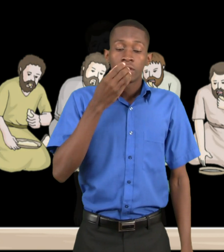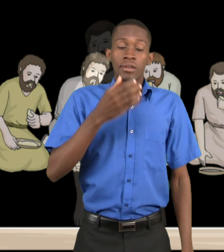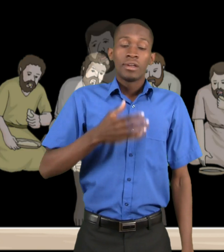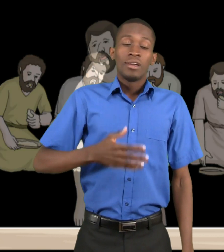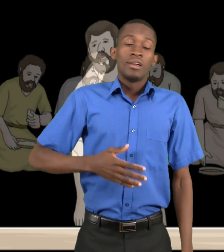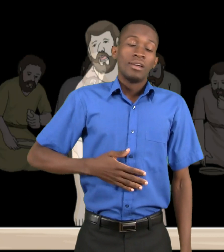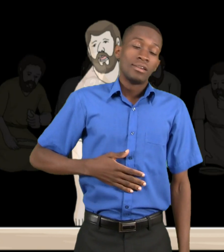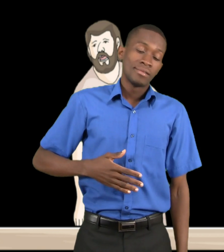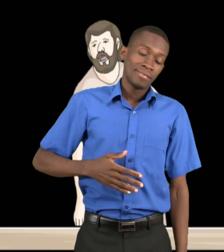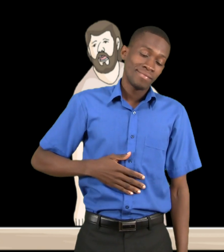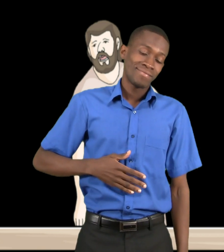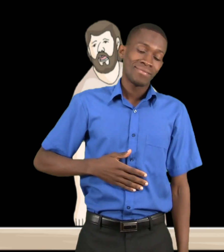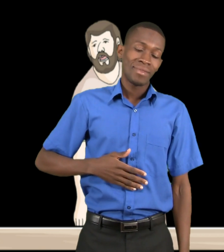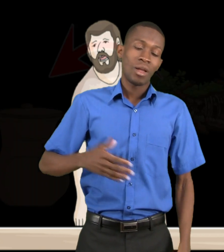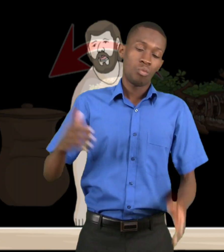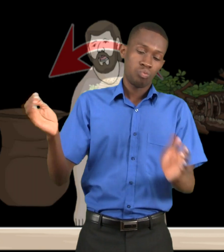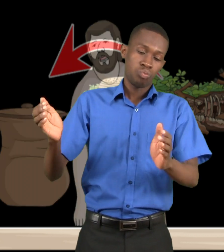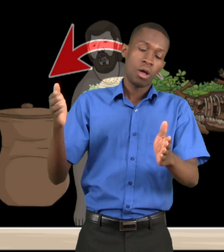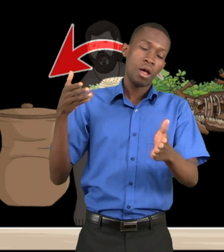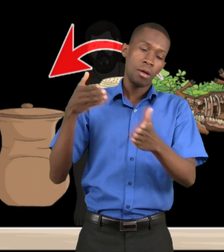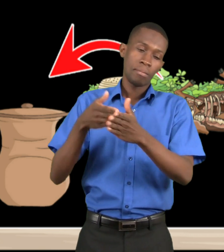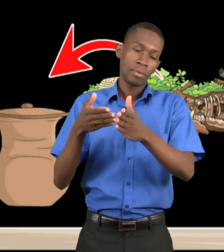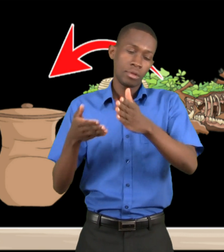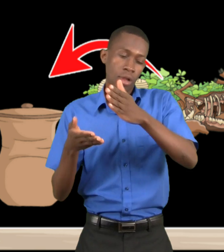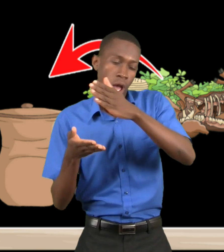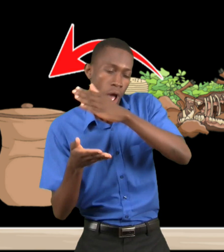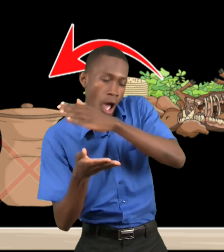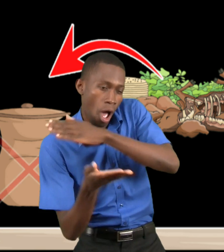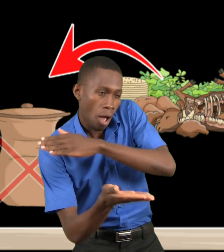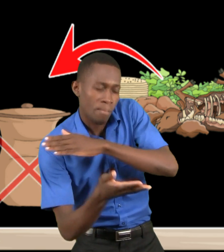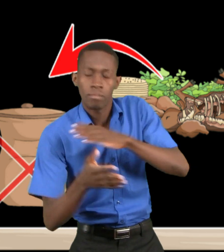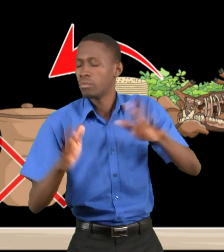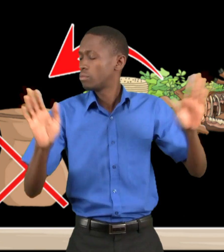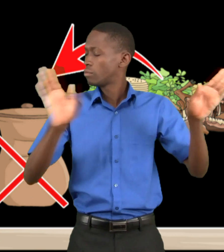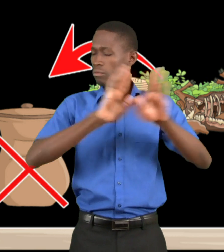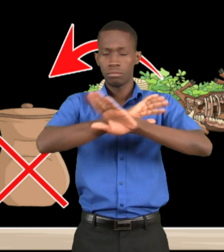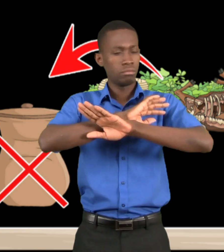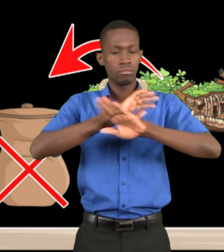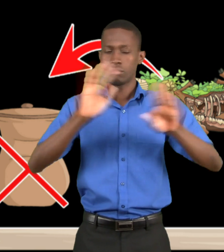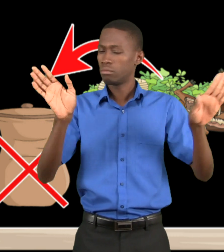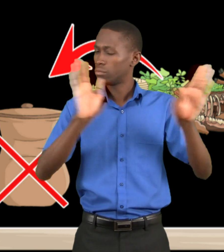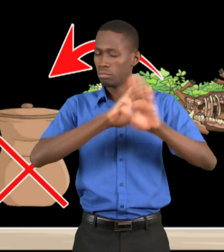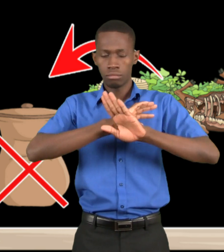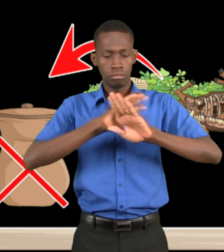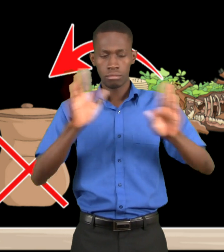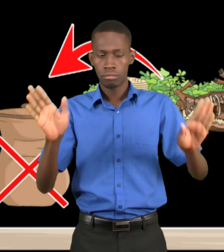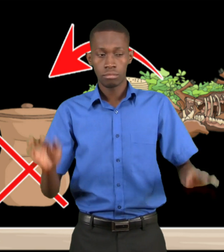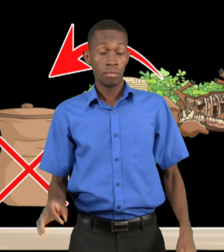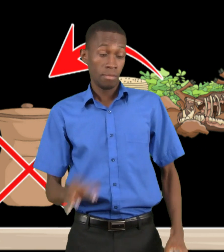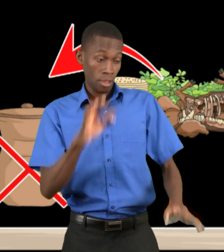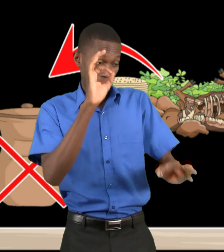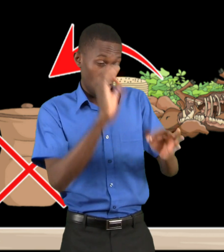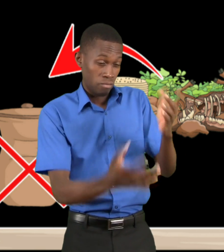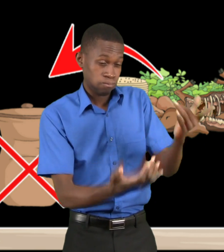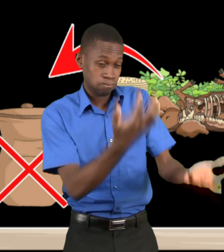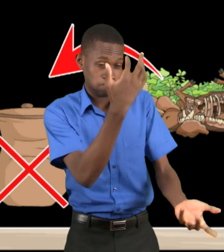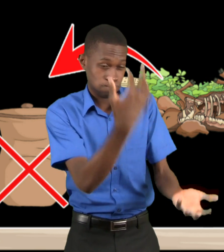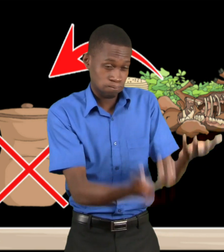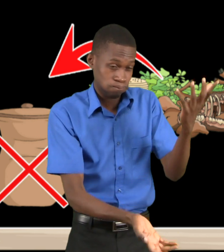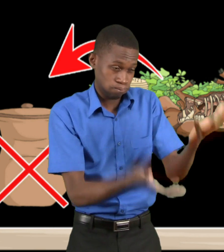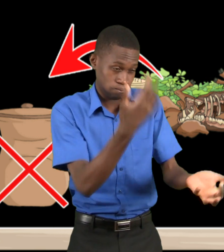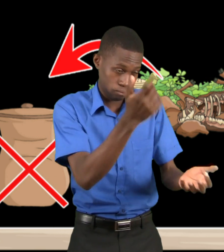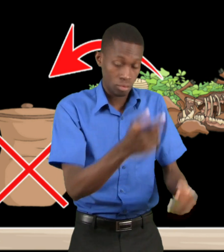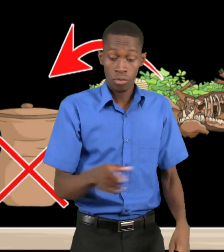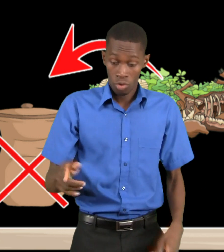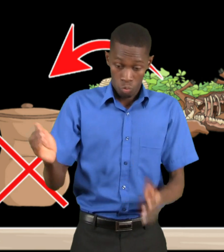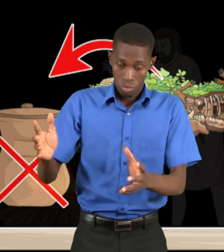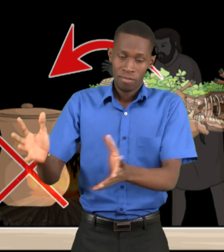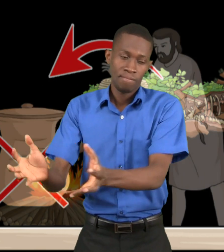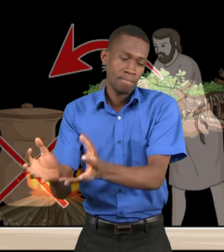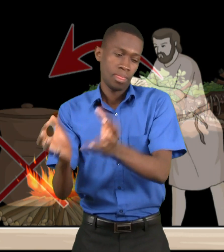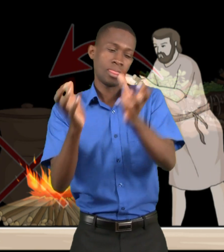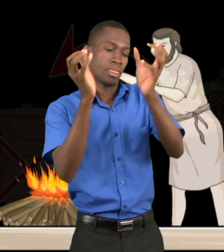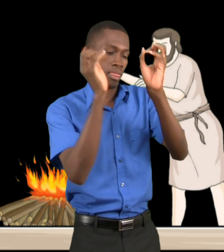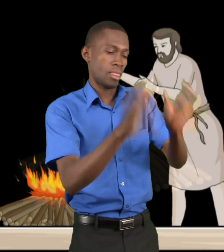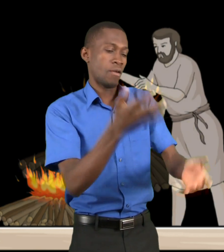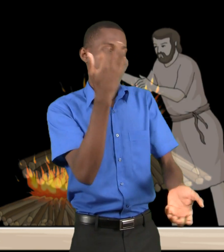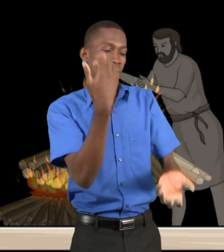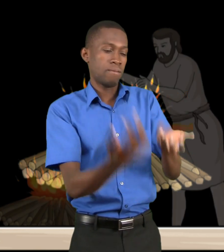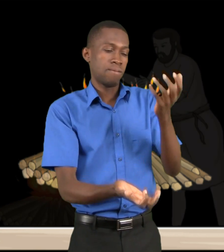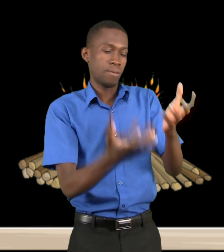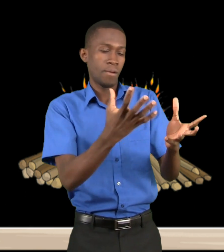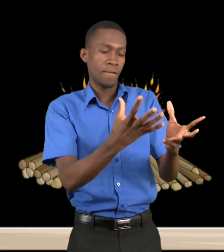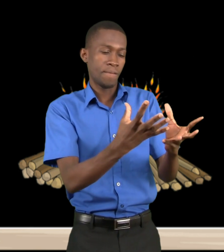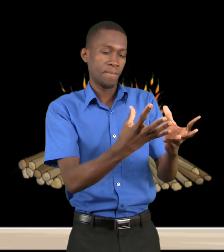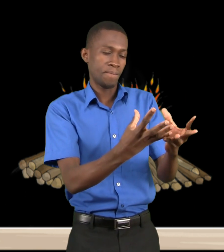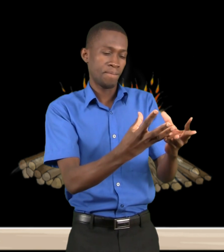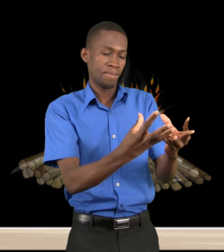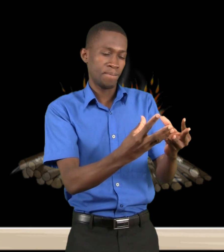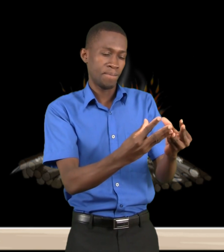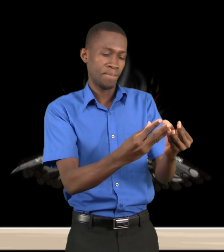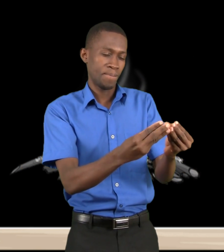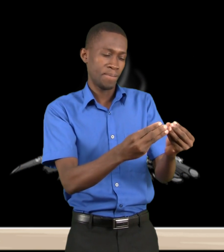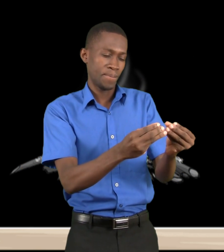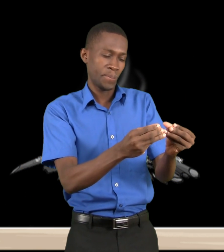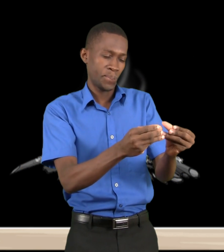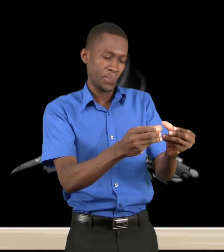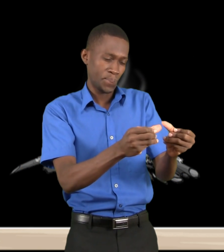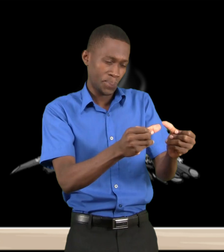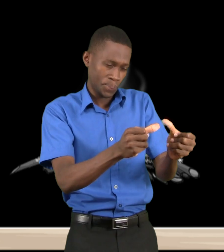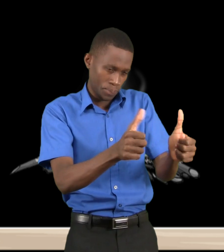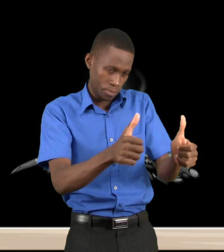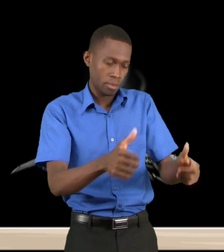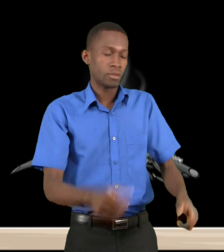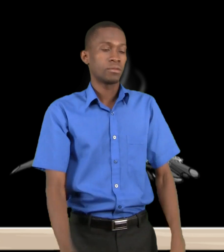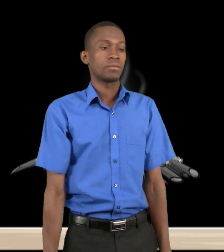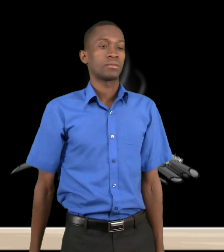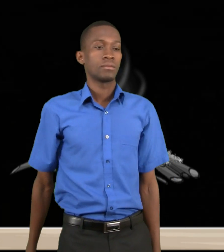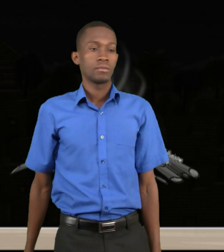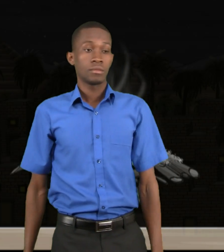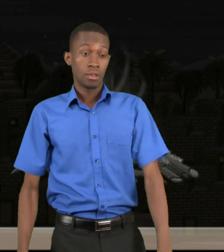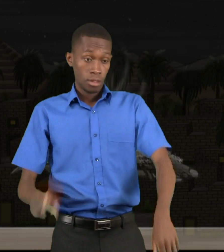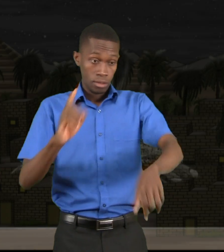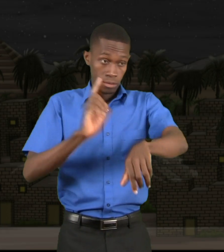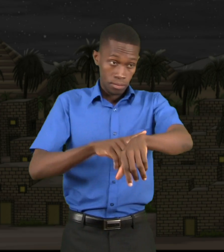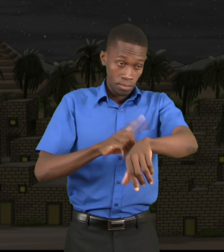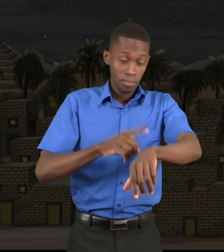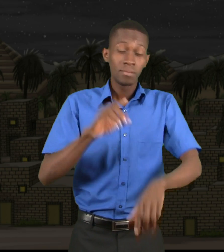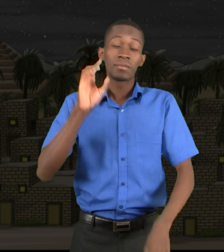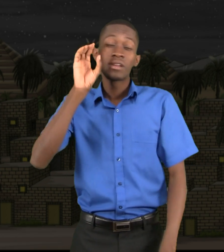Do not leave any of it until morning; before the morning you must burn up any part that is left over. This is how you are to eat it: You must be fully dressed for travel, with your sandals on your feet and your staff in your hand. You are to eat in haste; it is the LORD’s Passover.